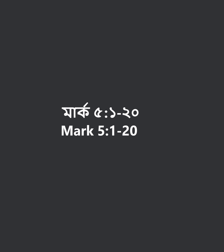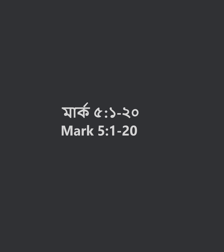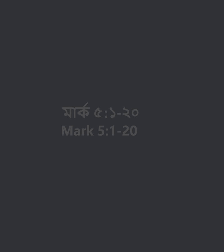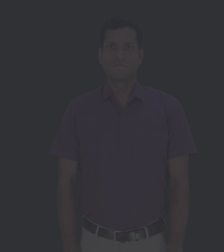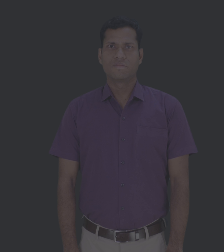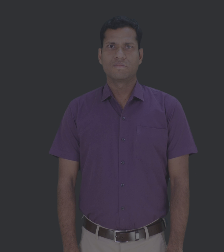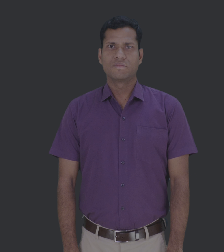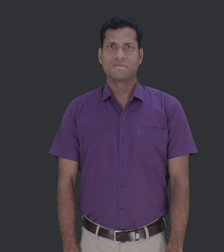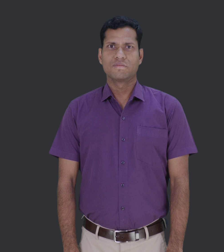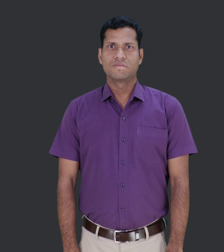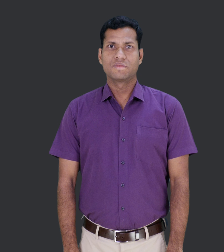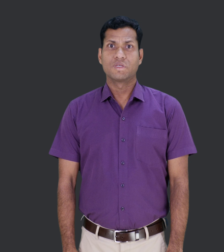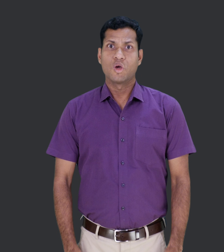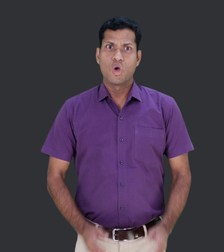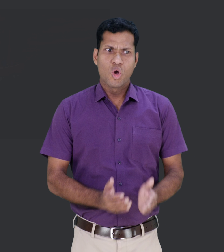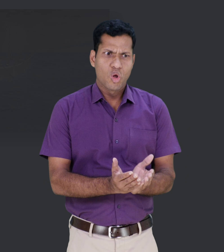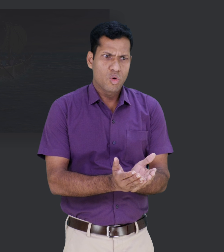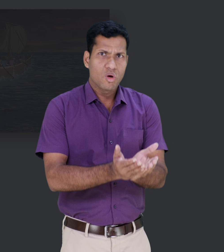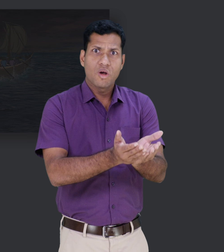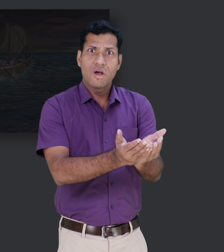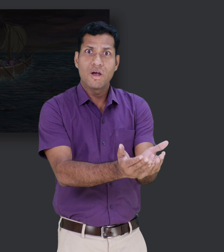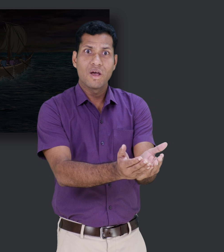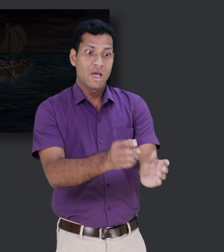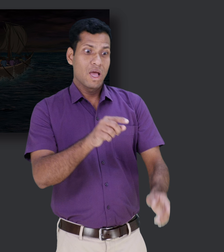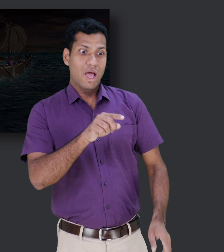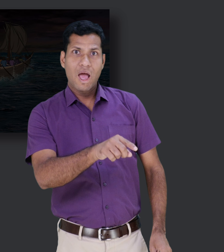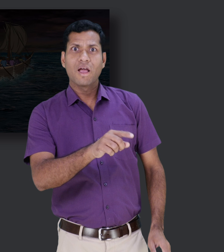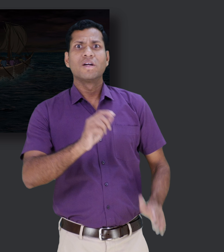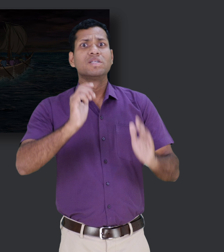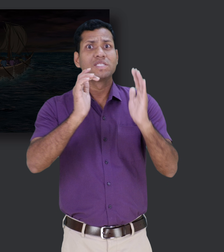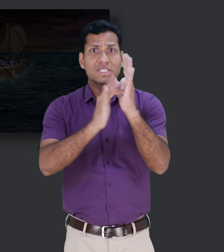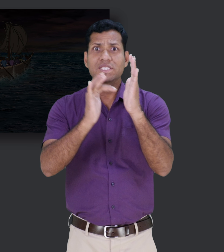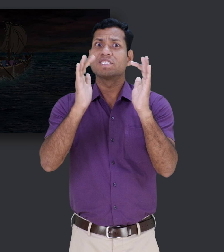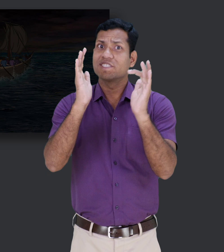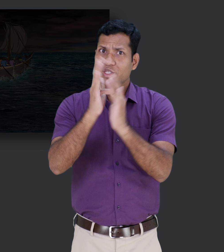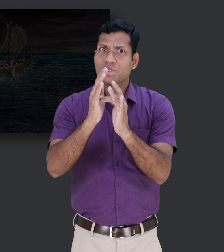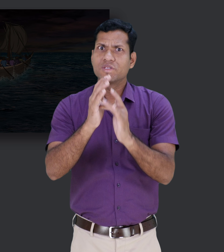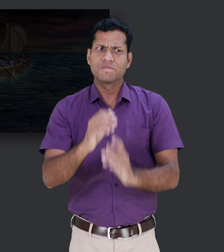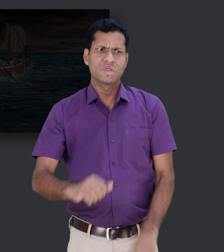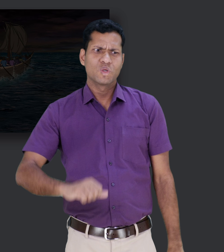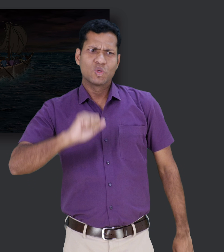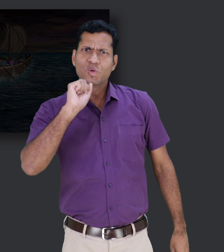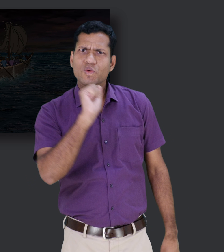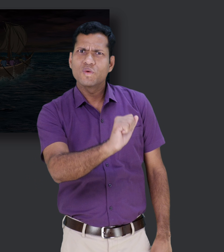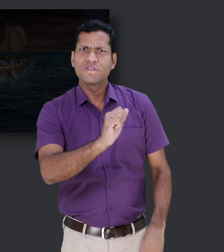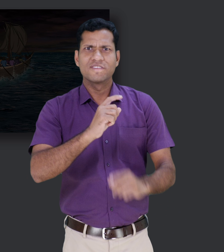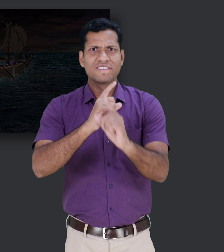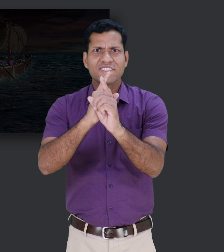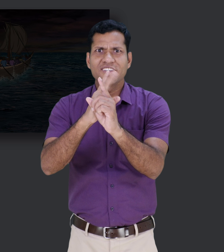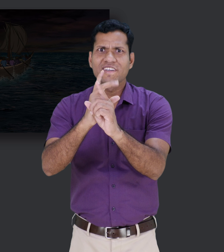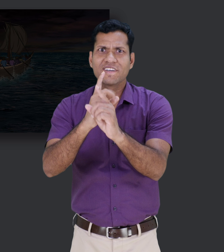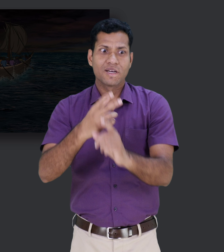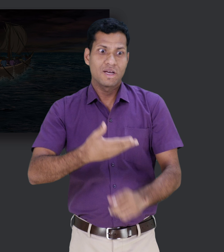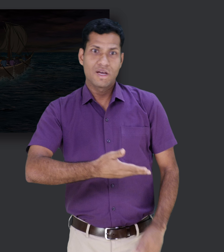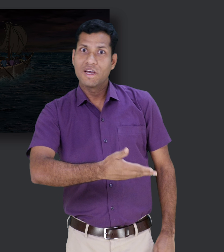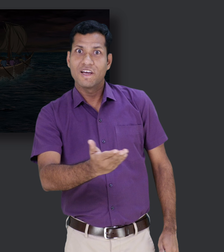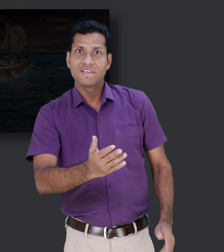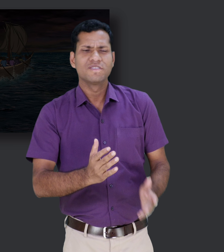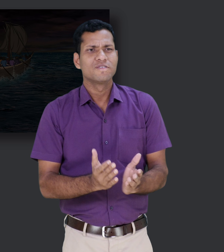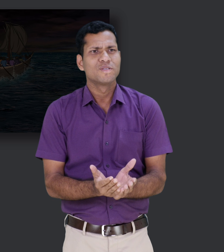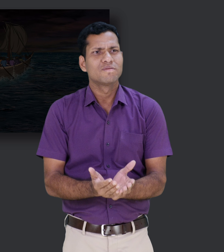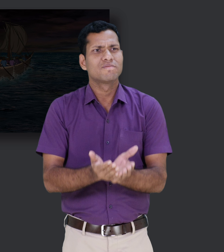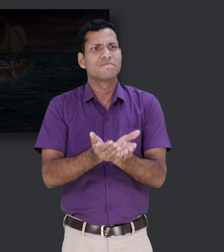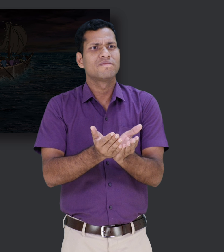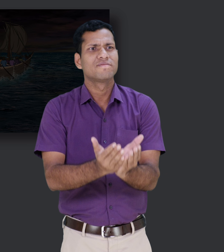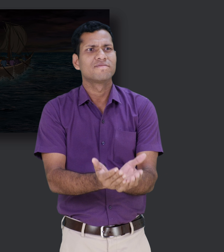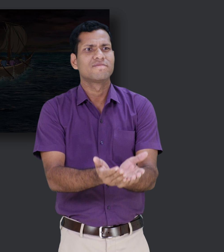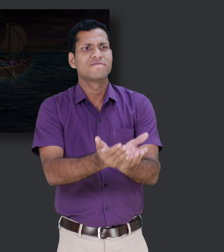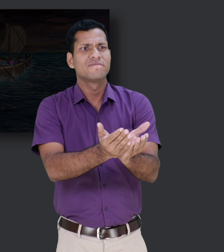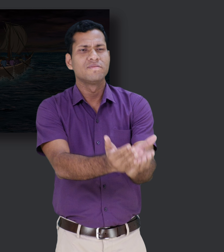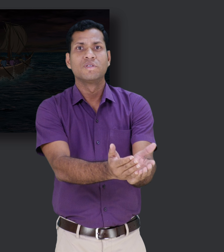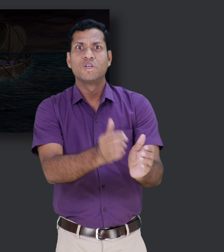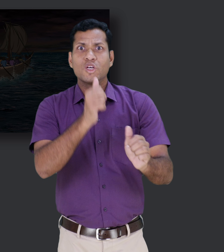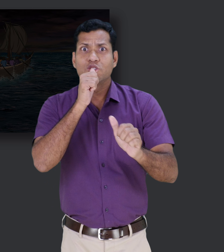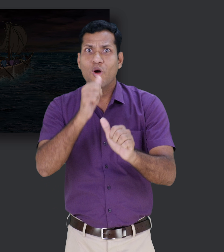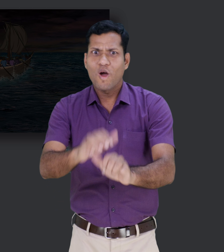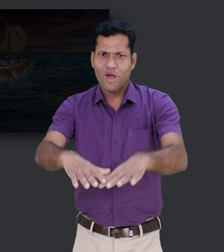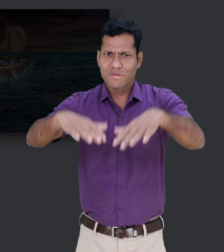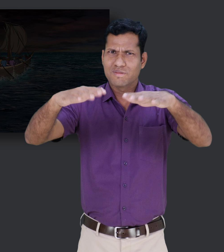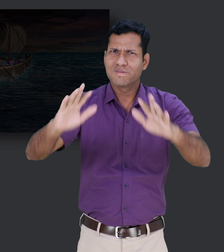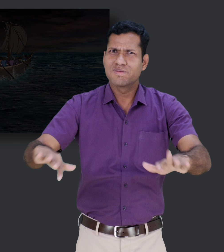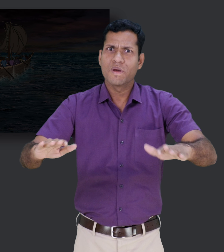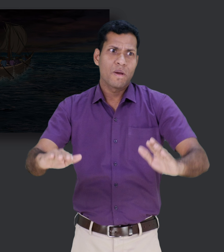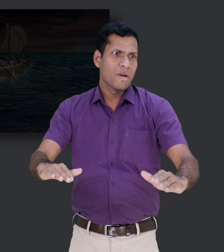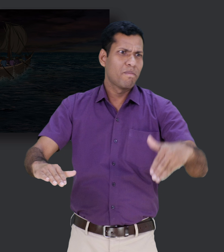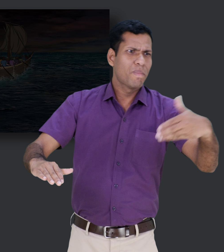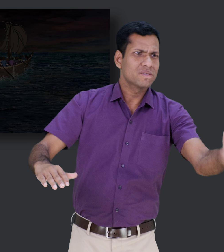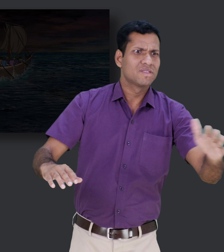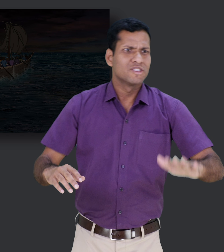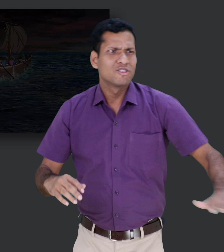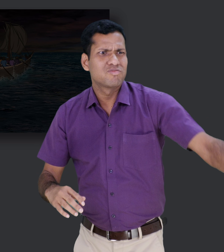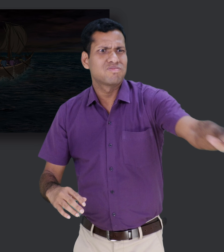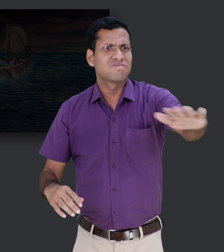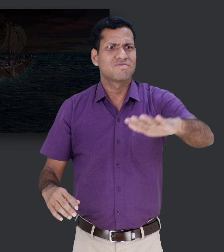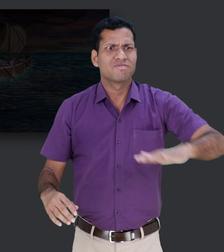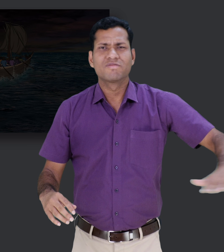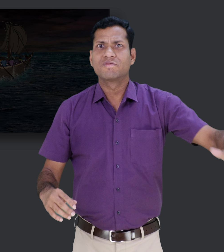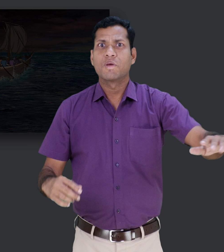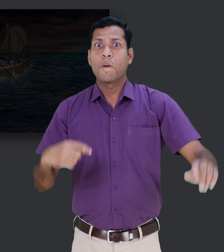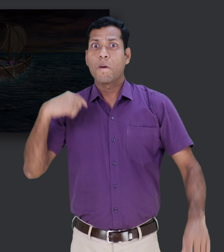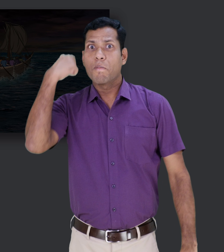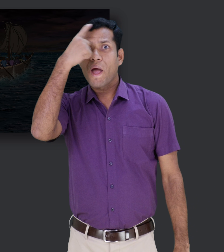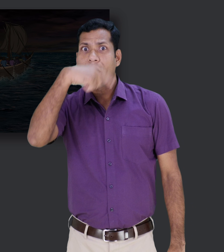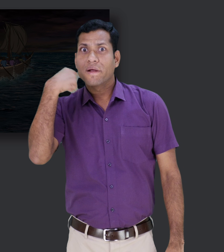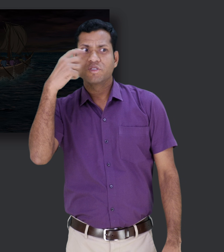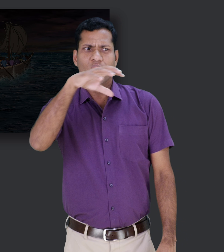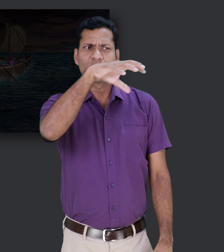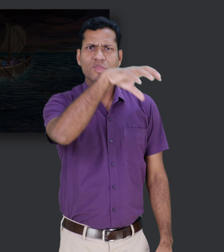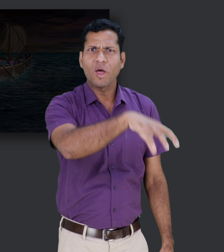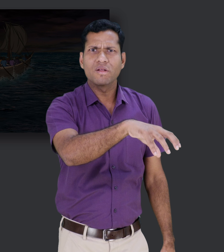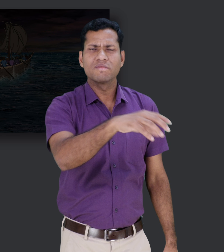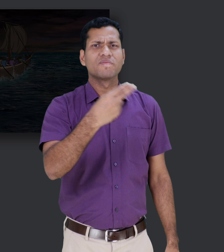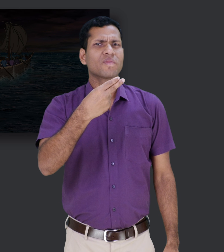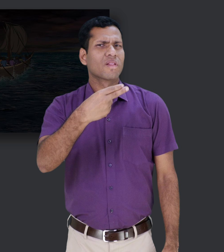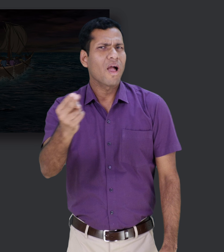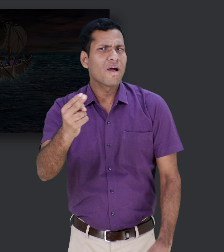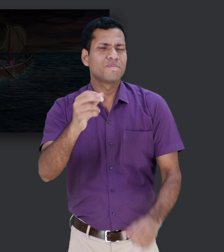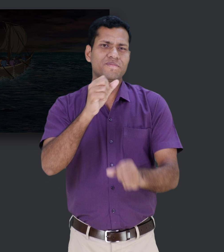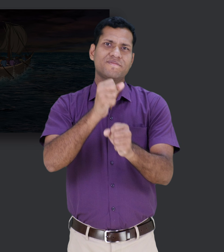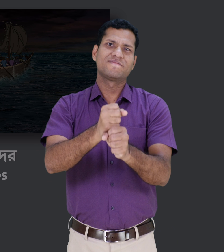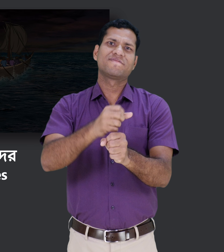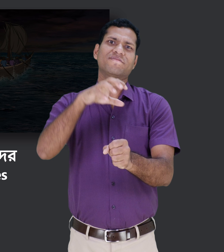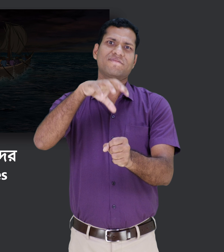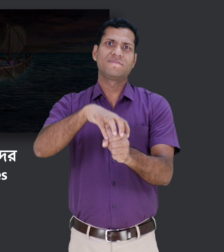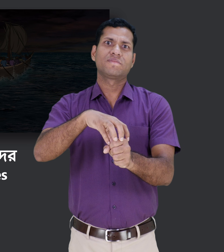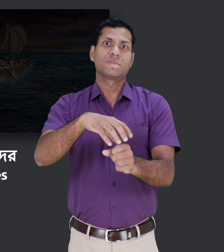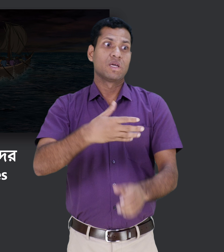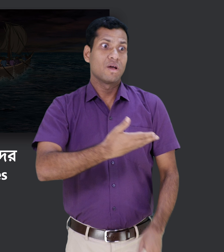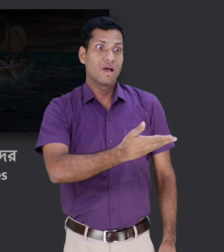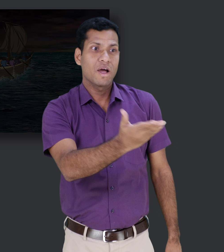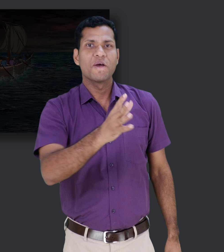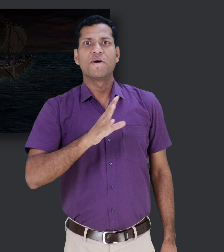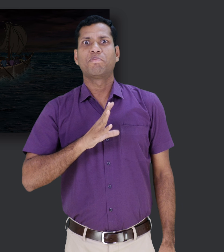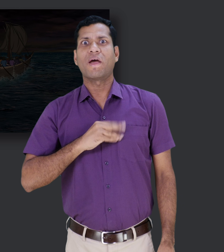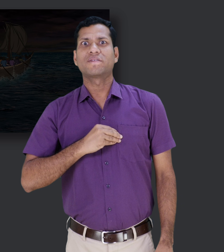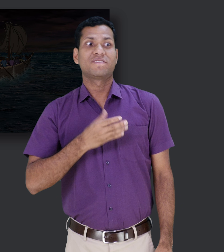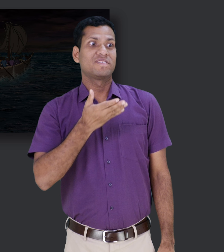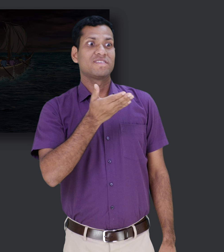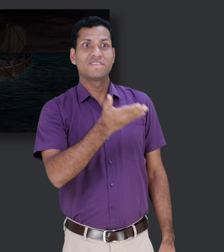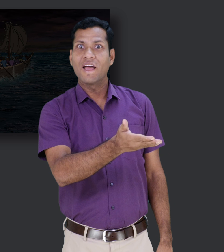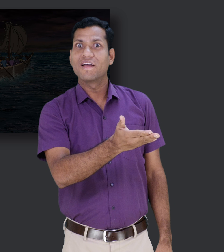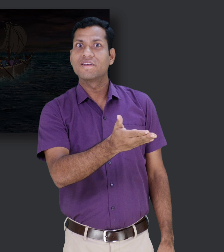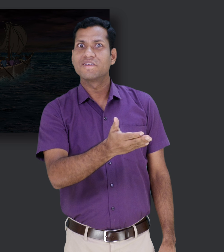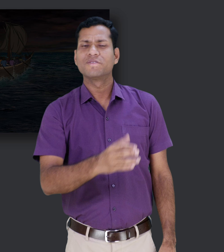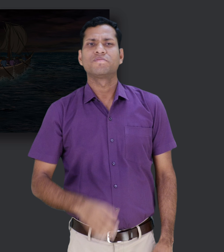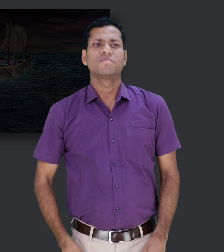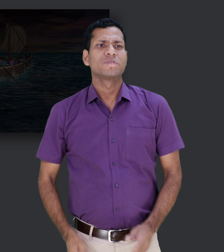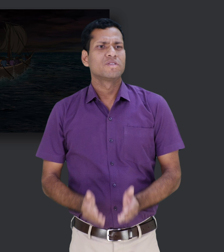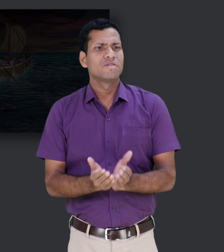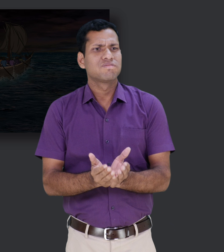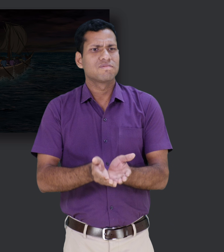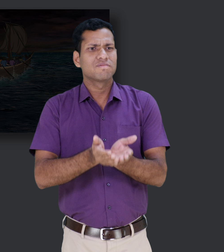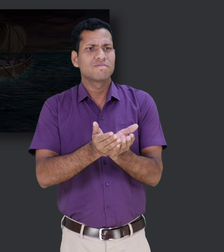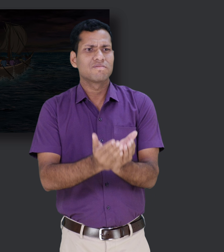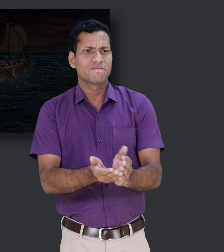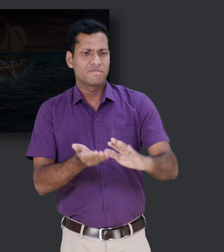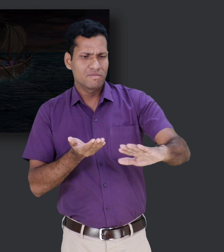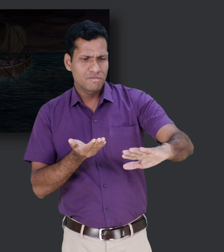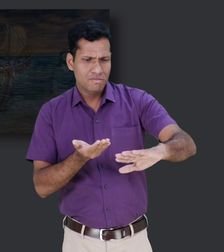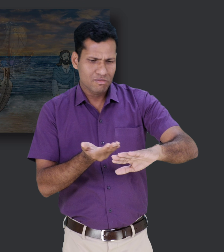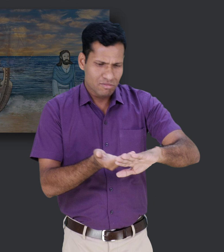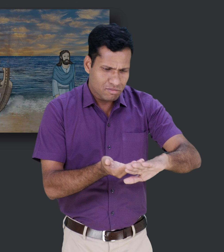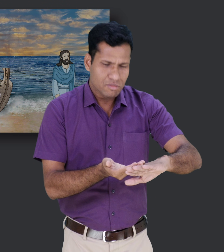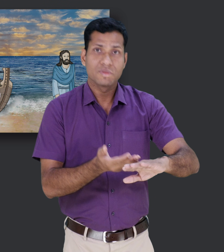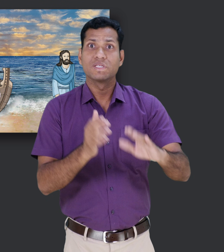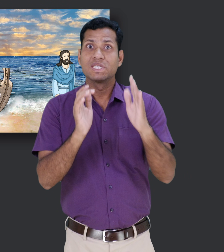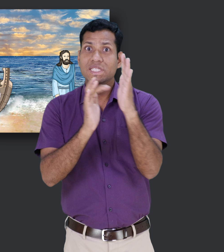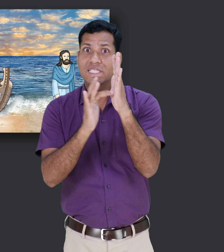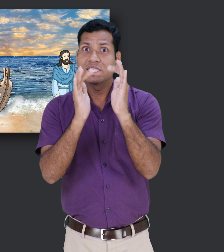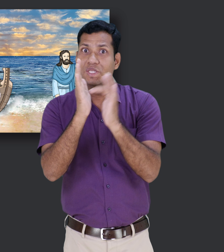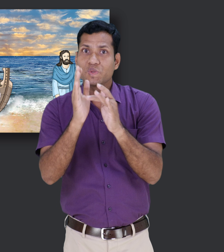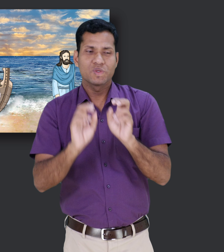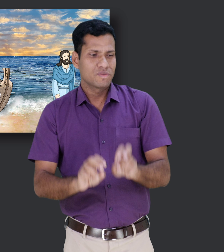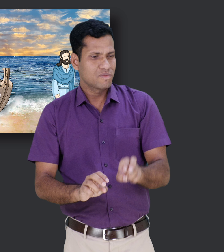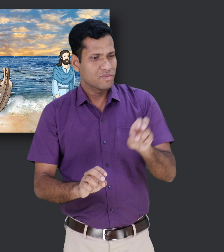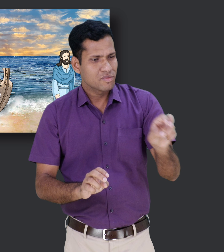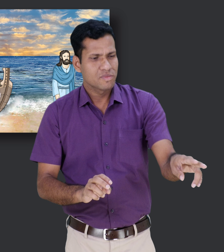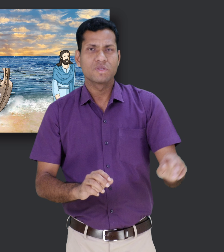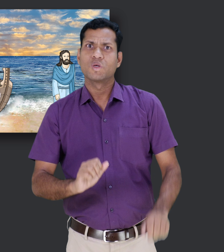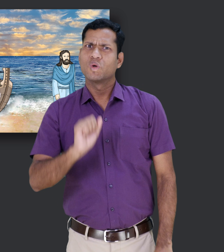On the other side of the sea, they arrived in the region of the Gerasenes.